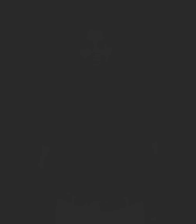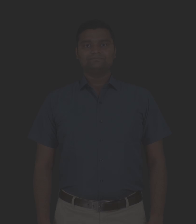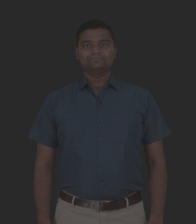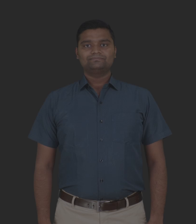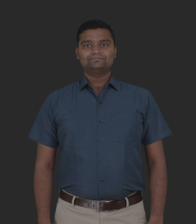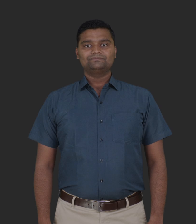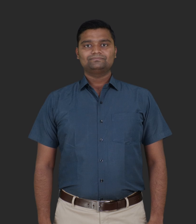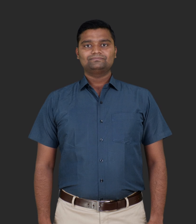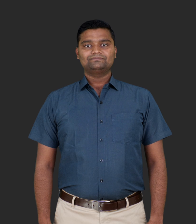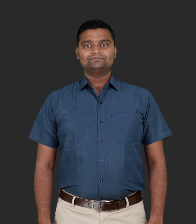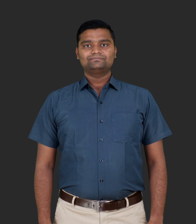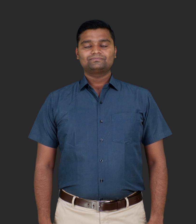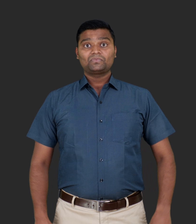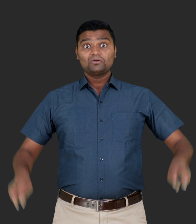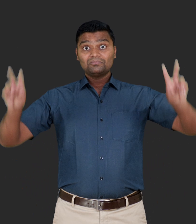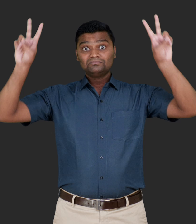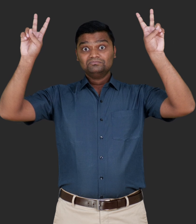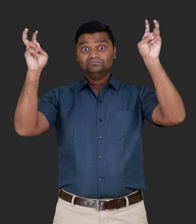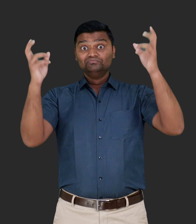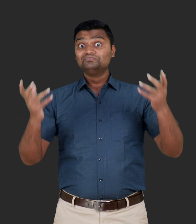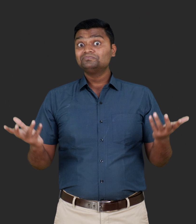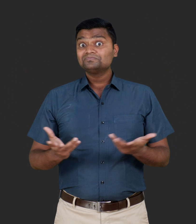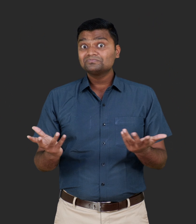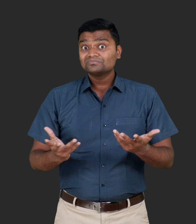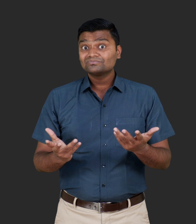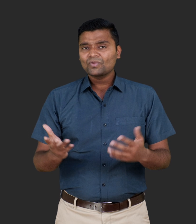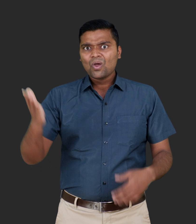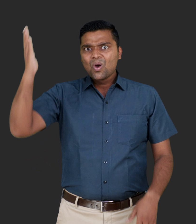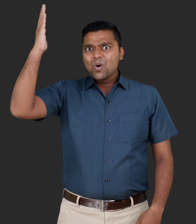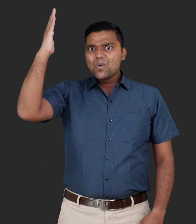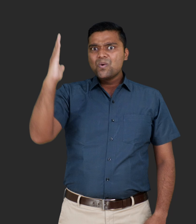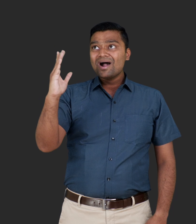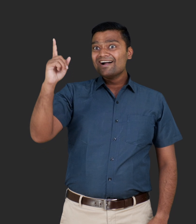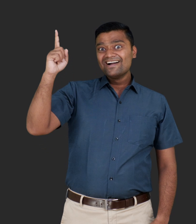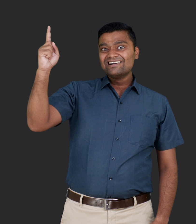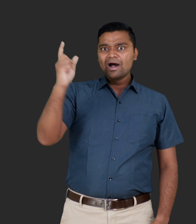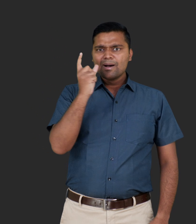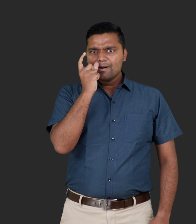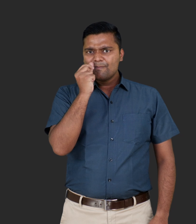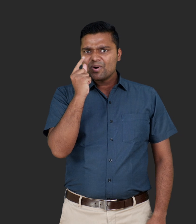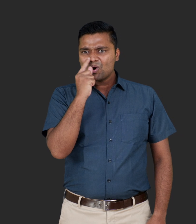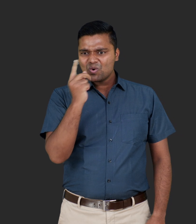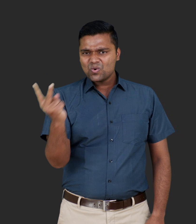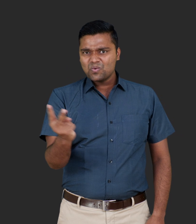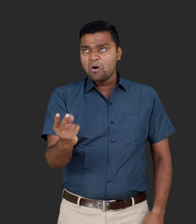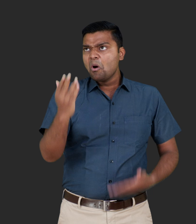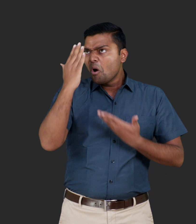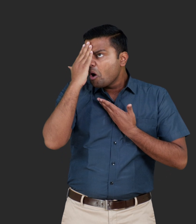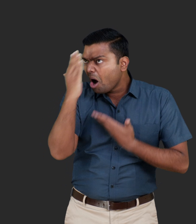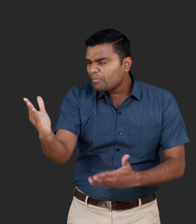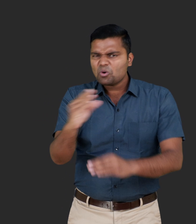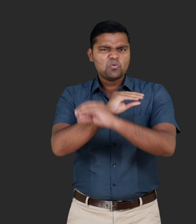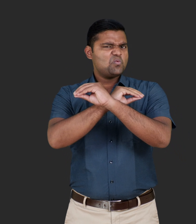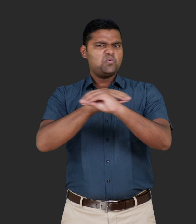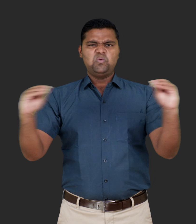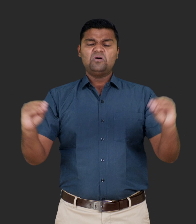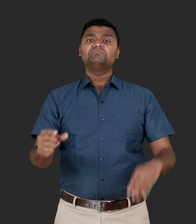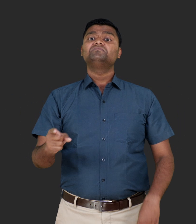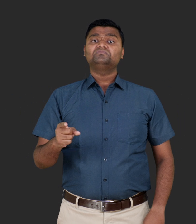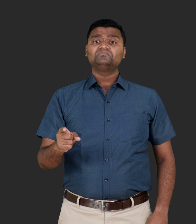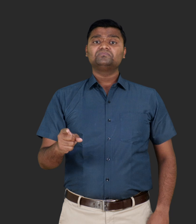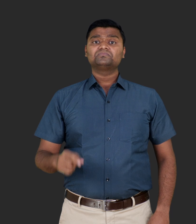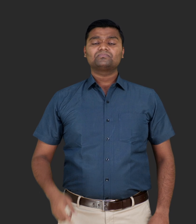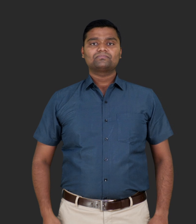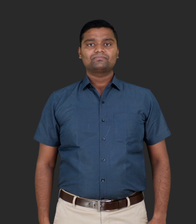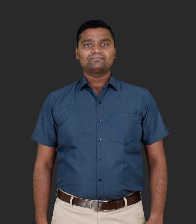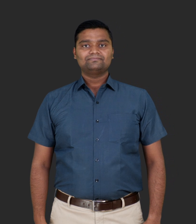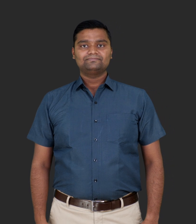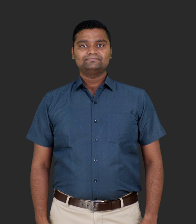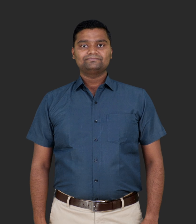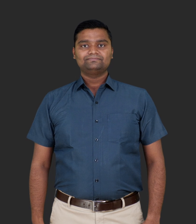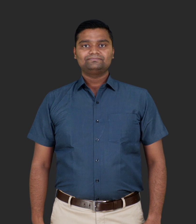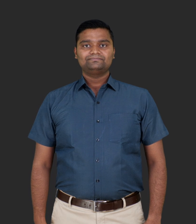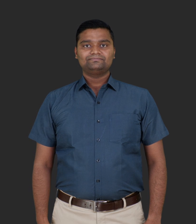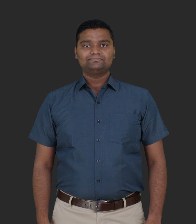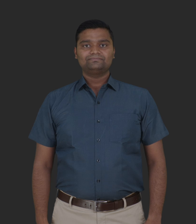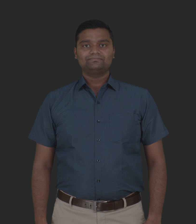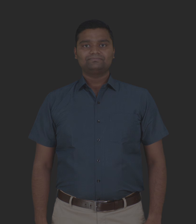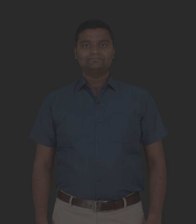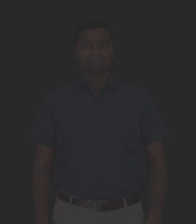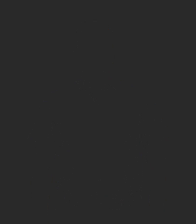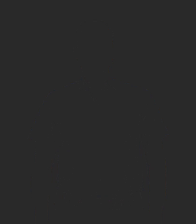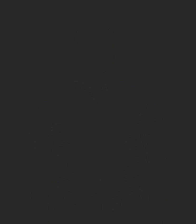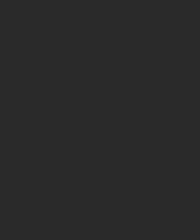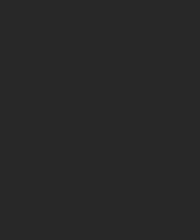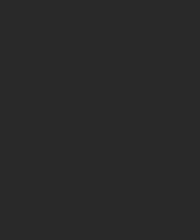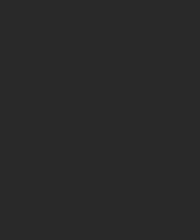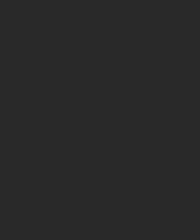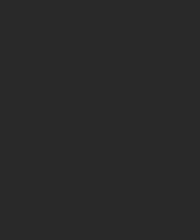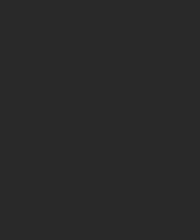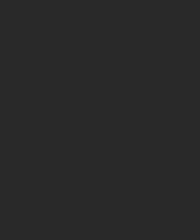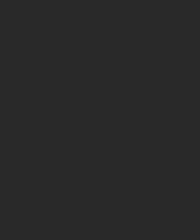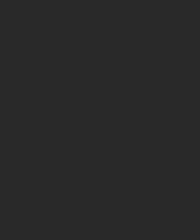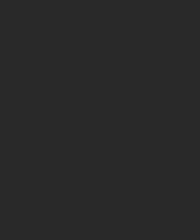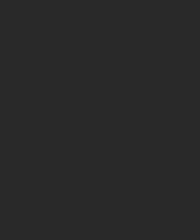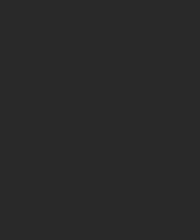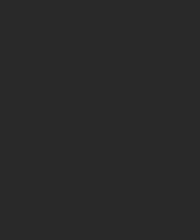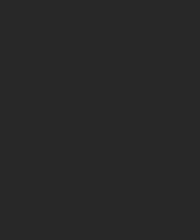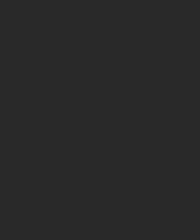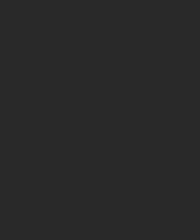Man & woman disobey God